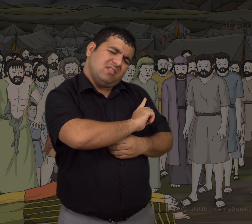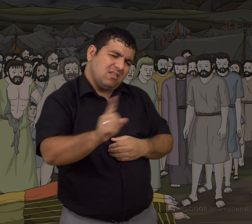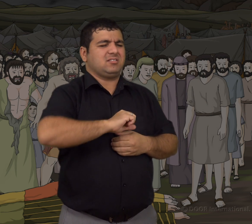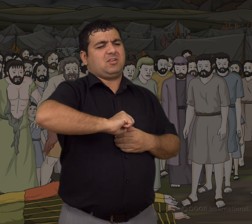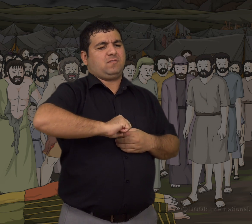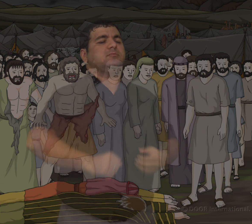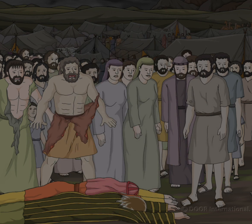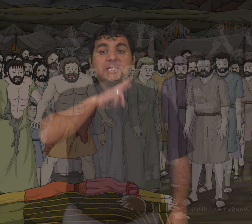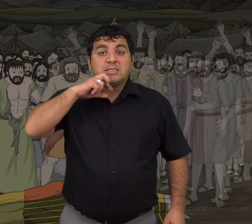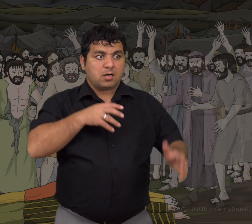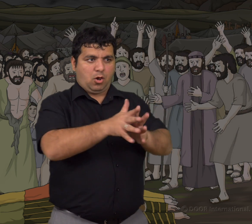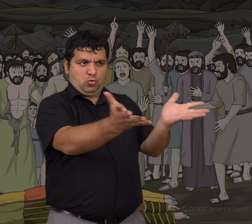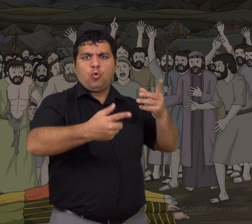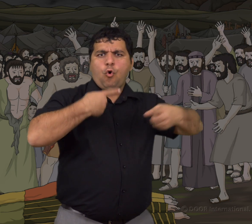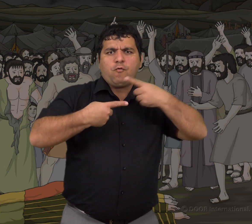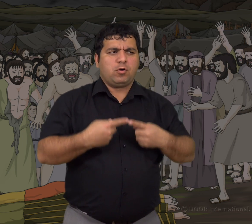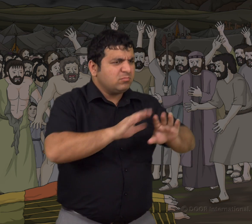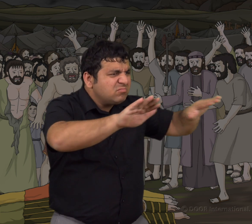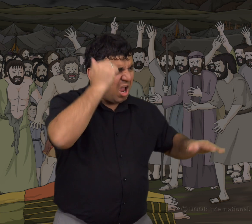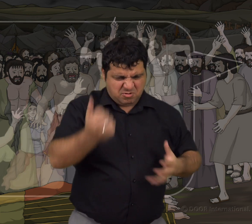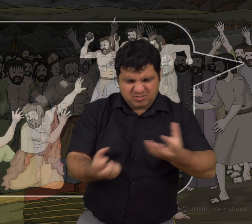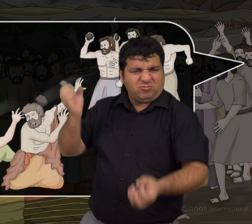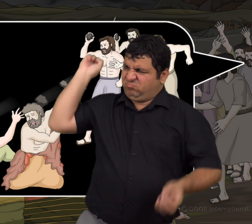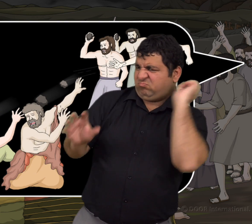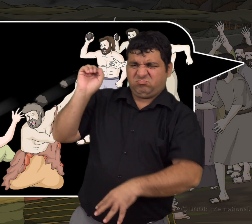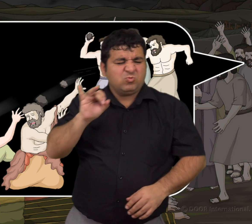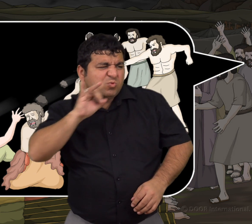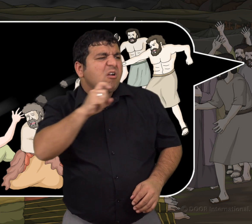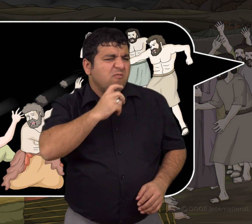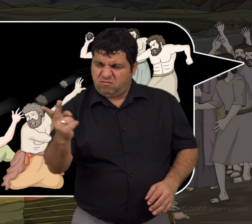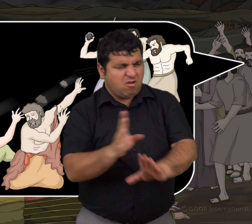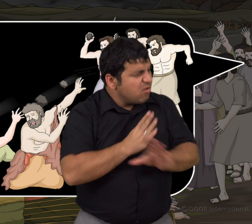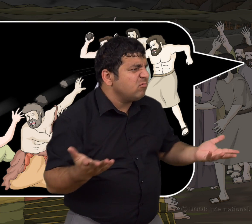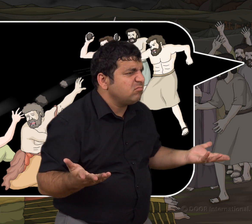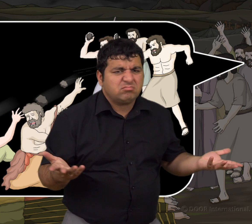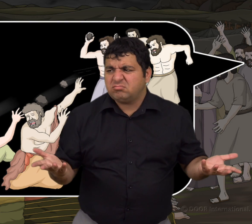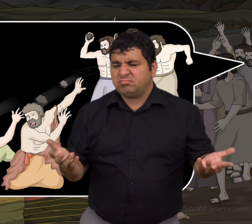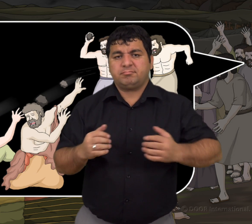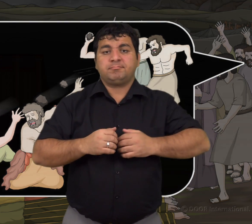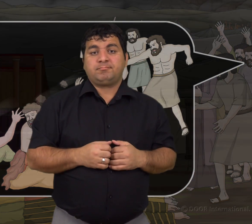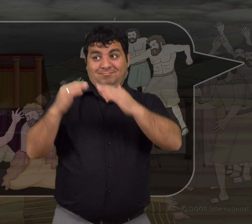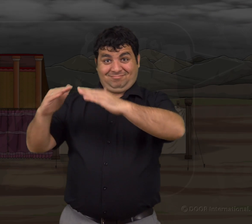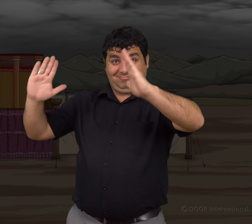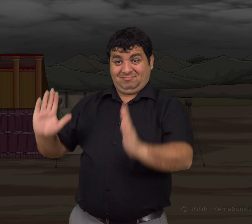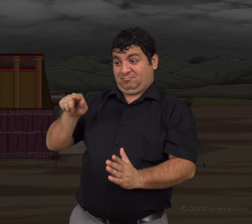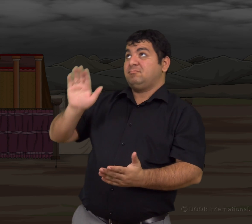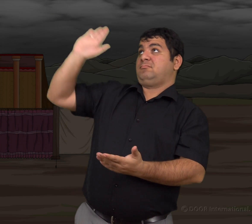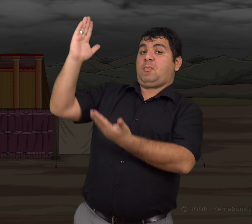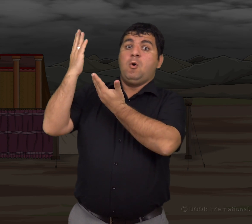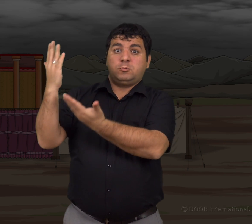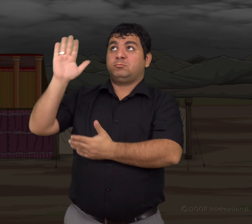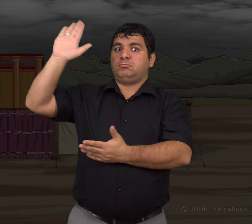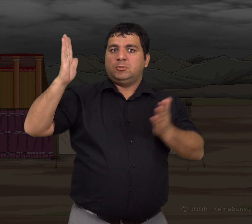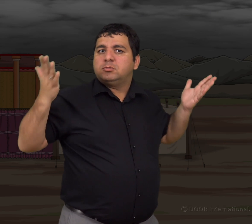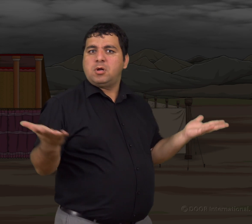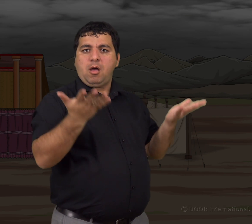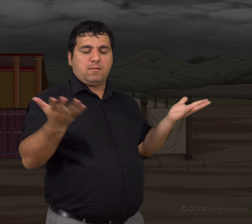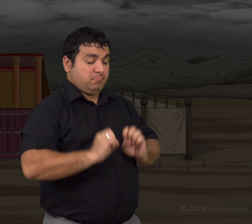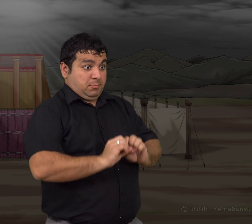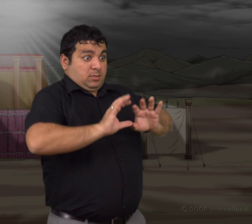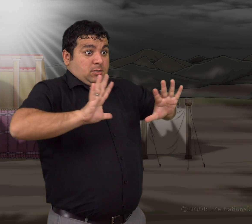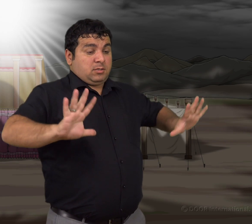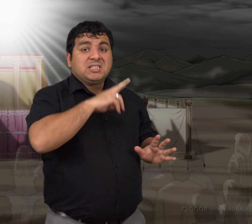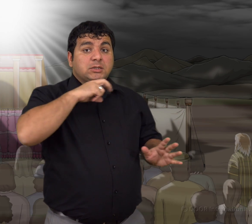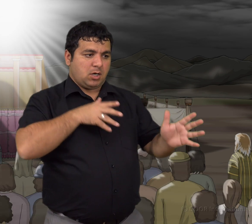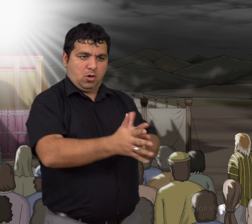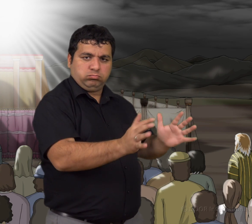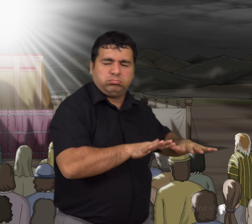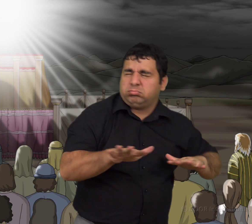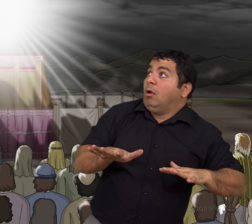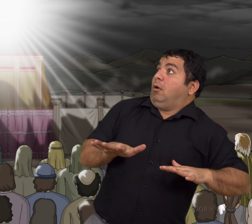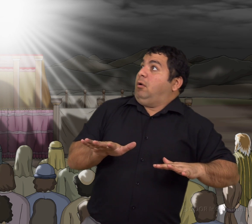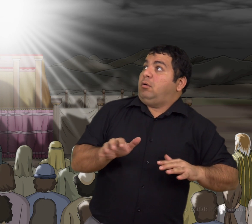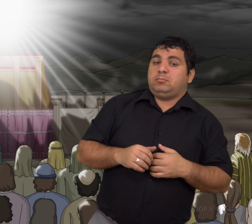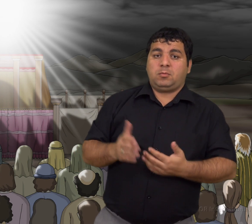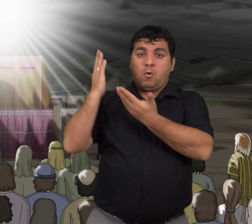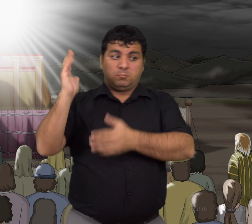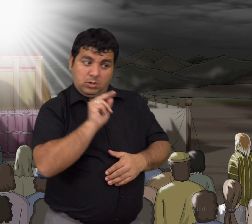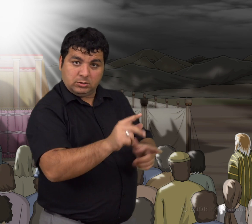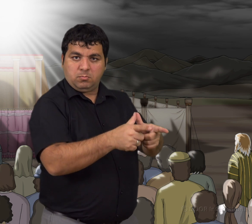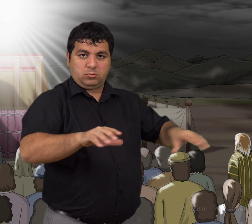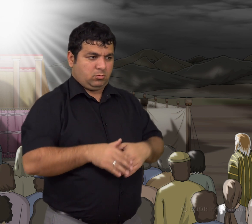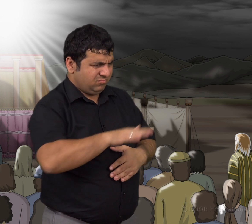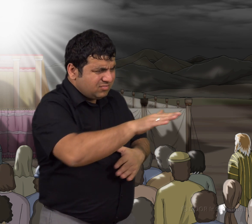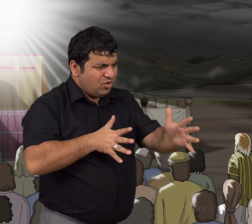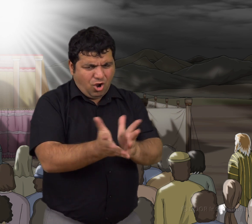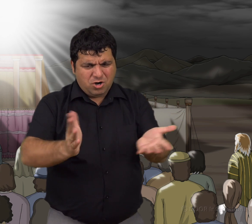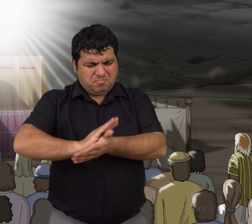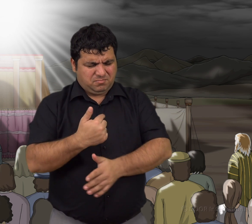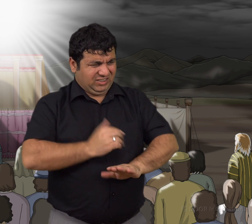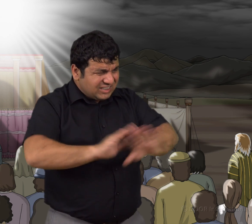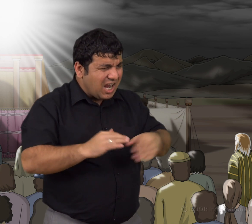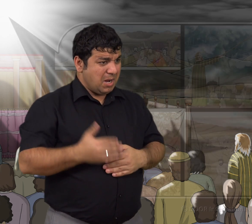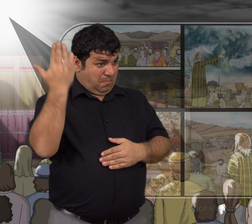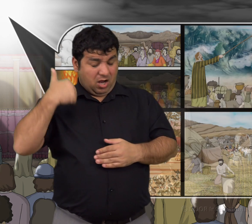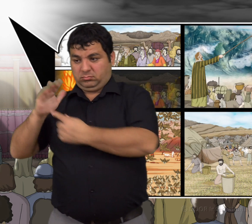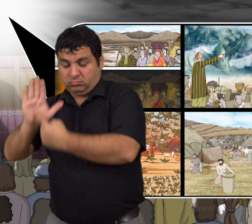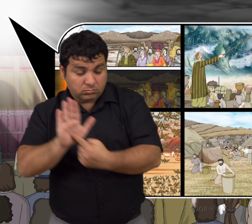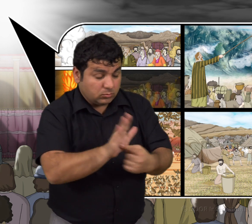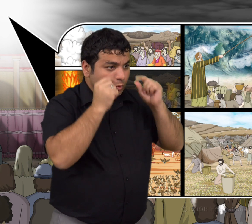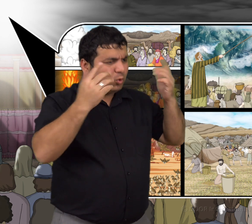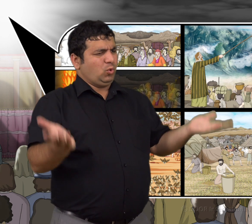But the whole congregation threatened to stone Joshua and Caleb. Then the glory of the LORD appeared to all the Israelites at the Tent of Meeting. And the LORD said to Moses, “How long will this people treat Me with contempt?